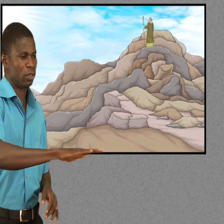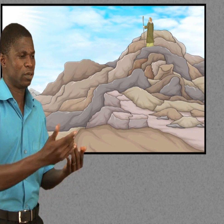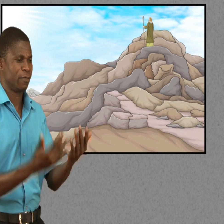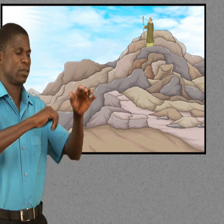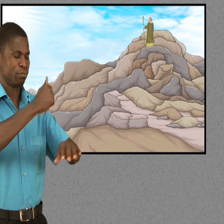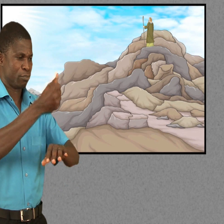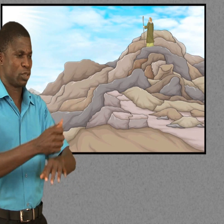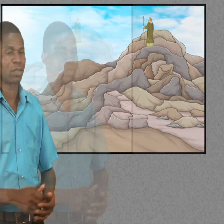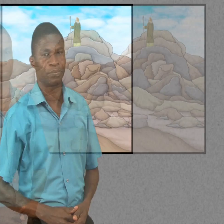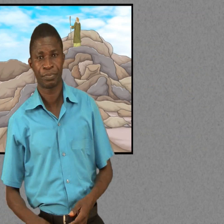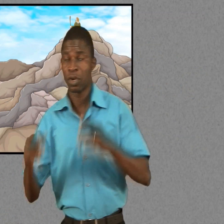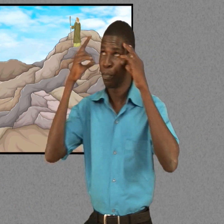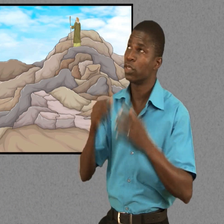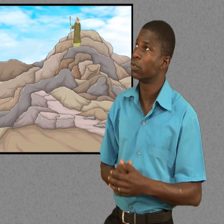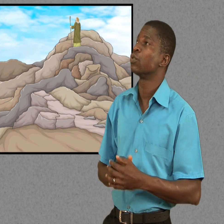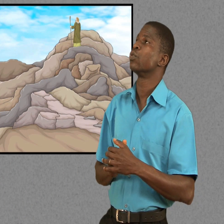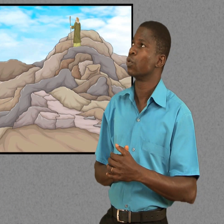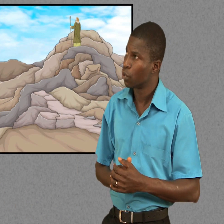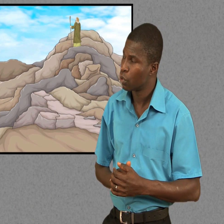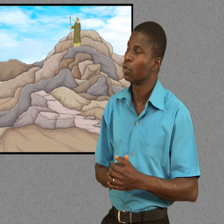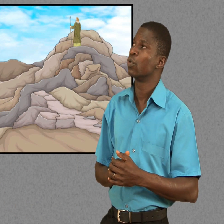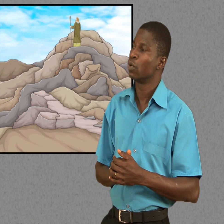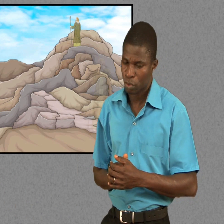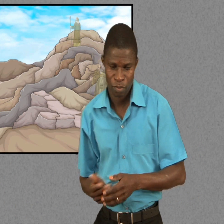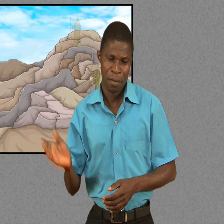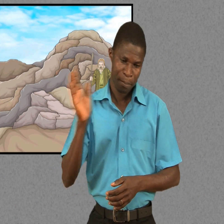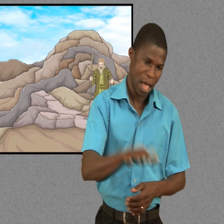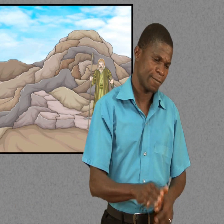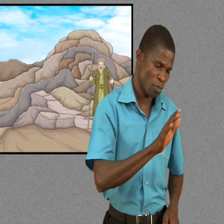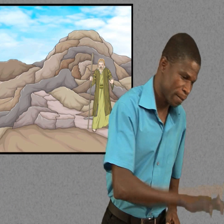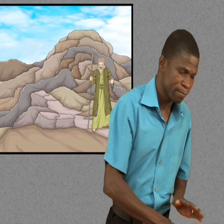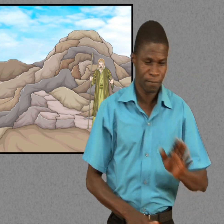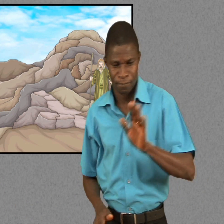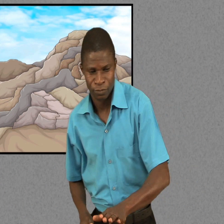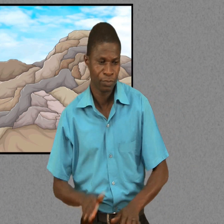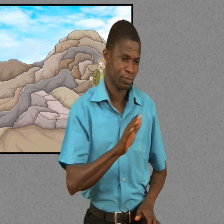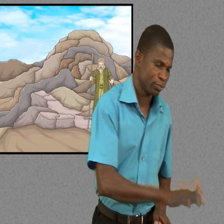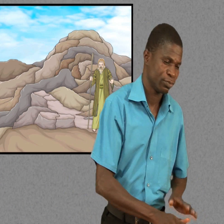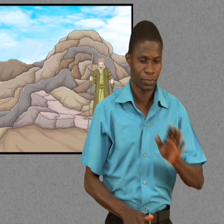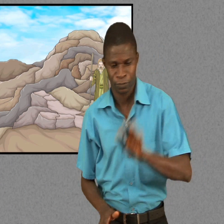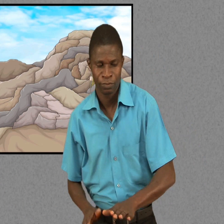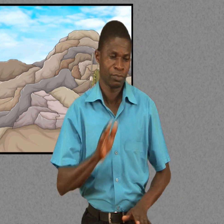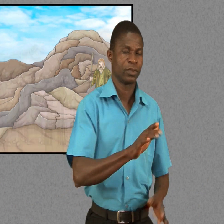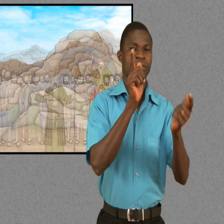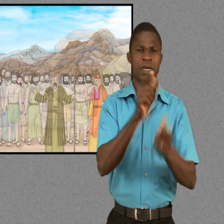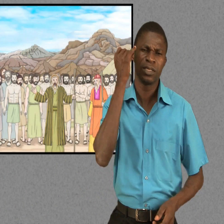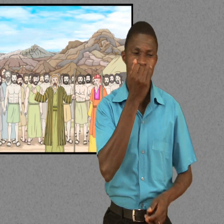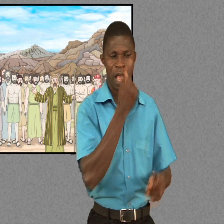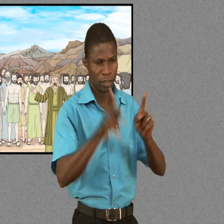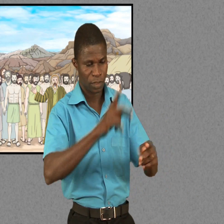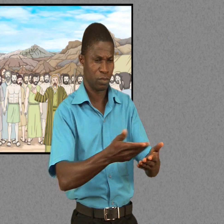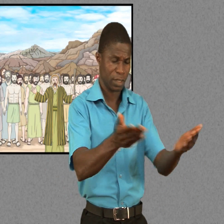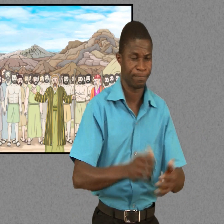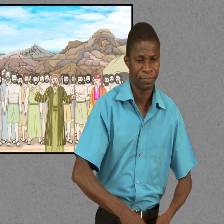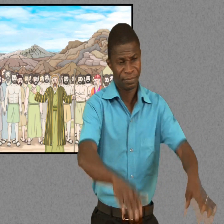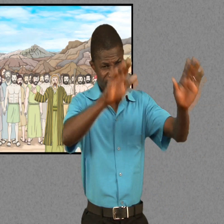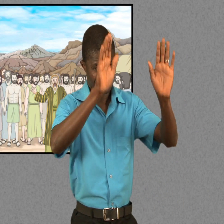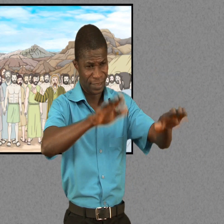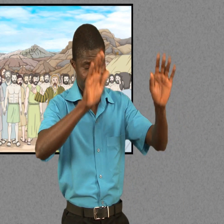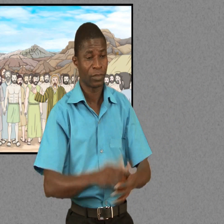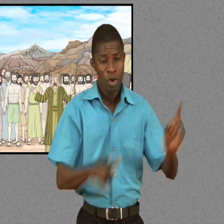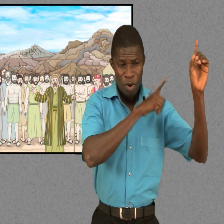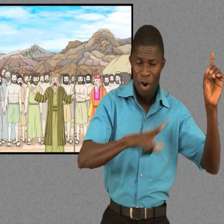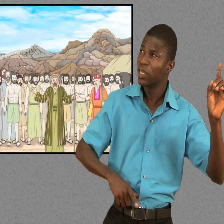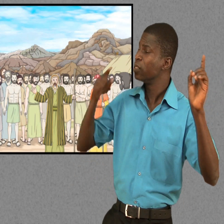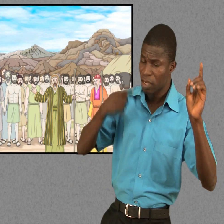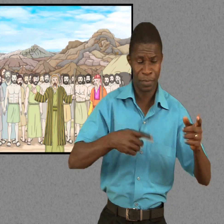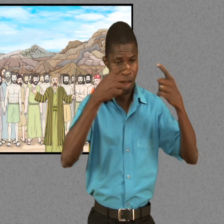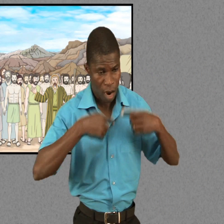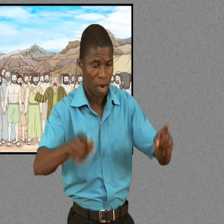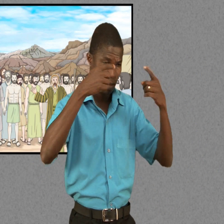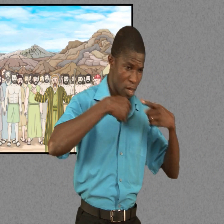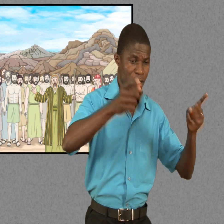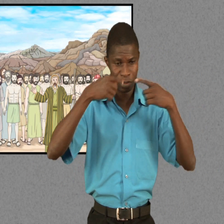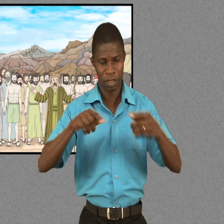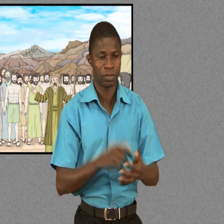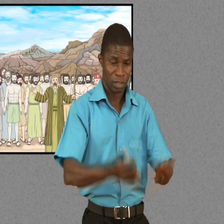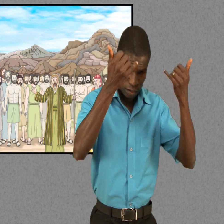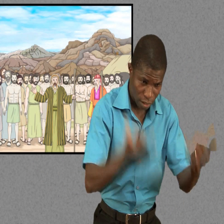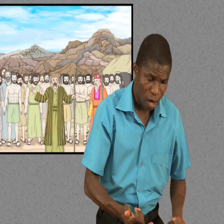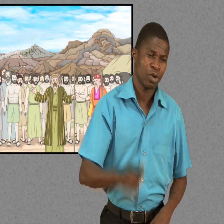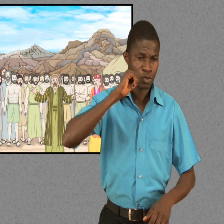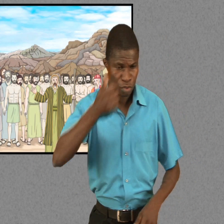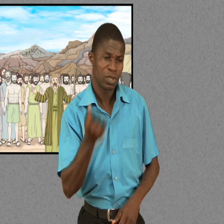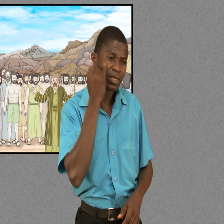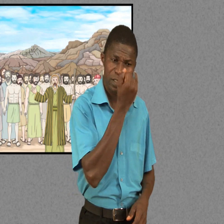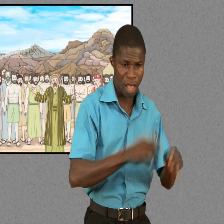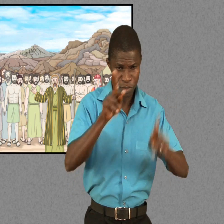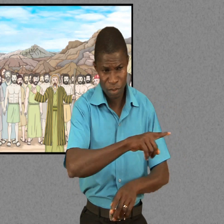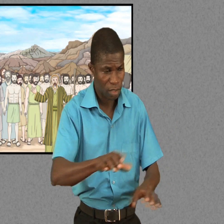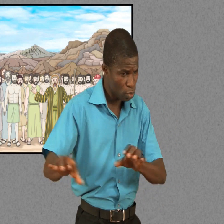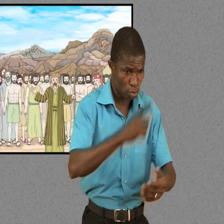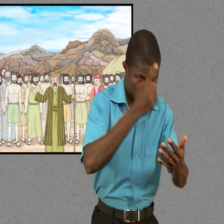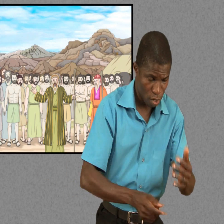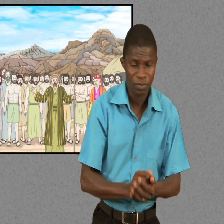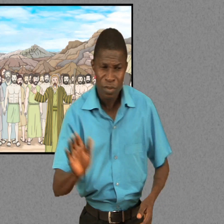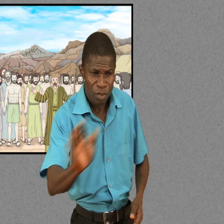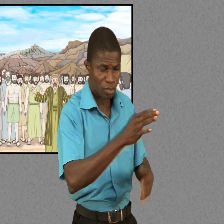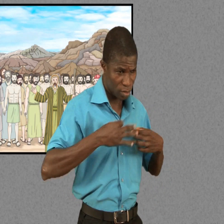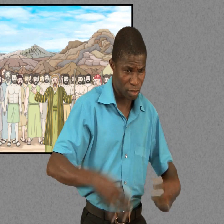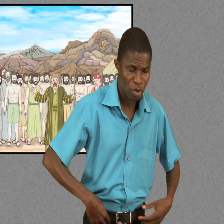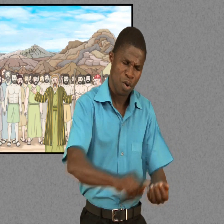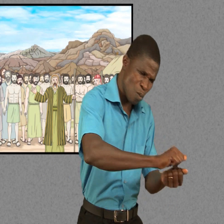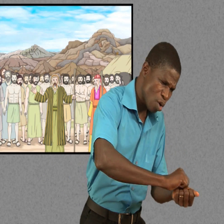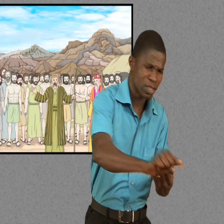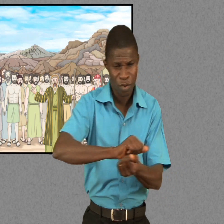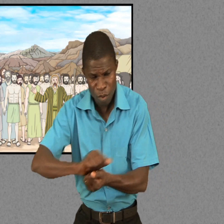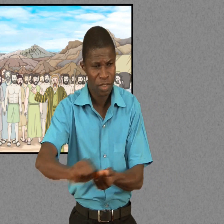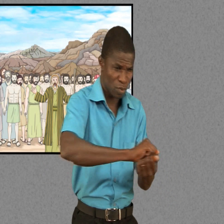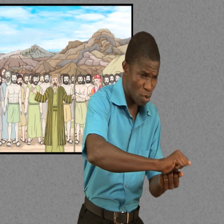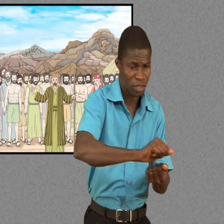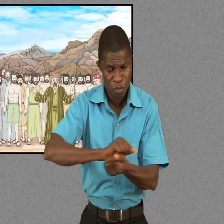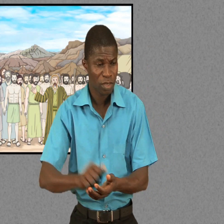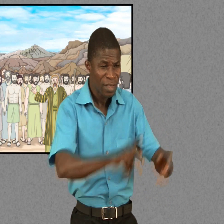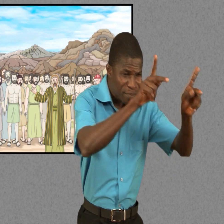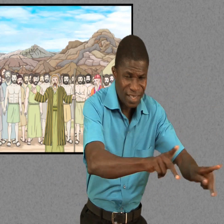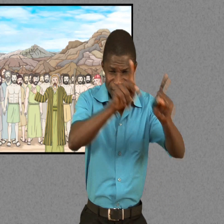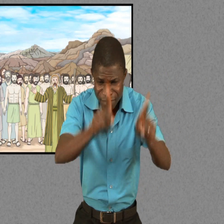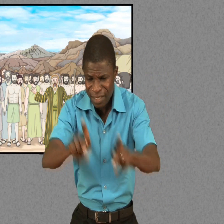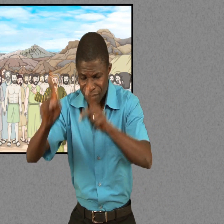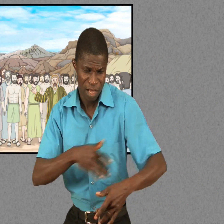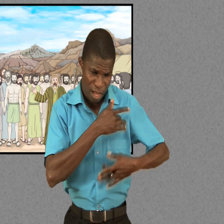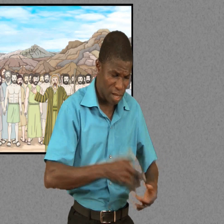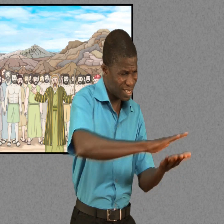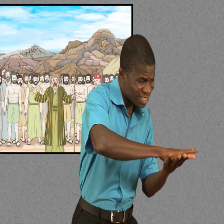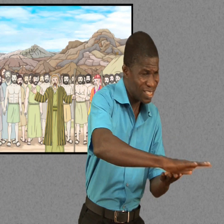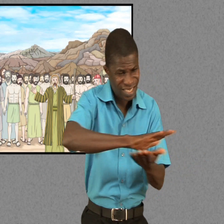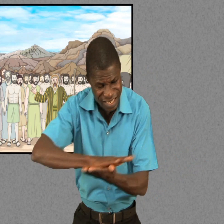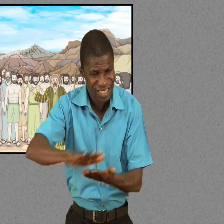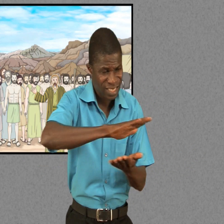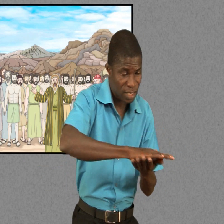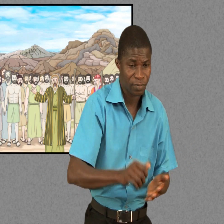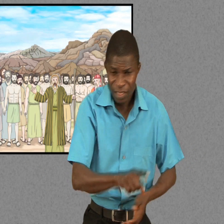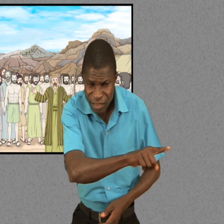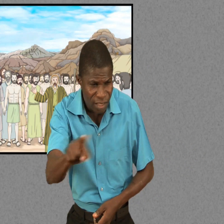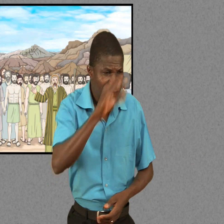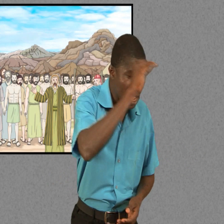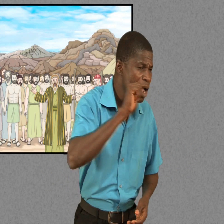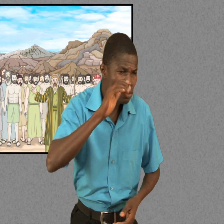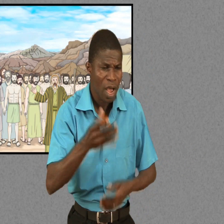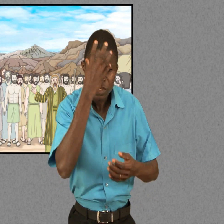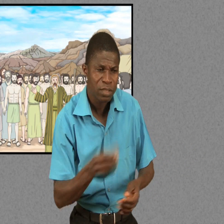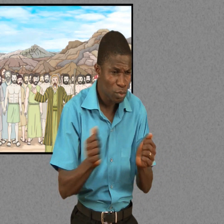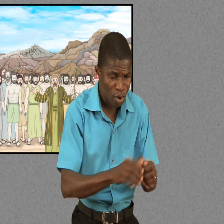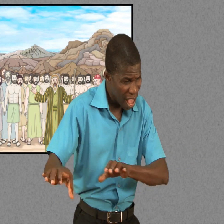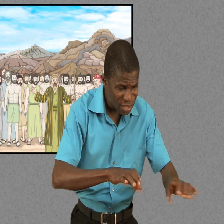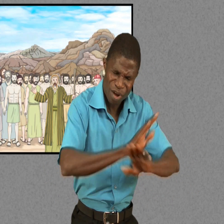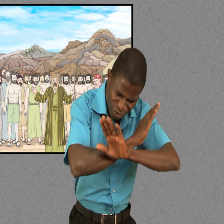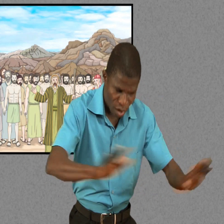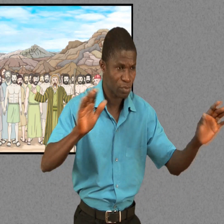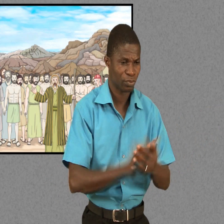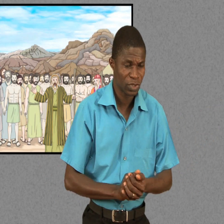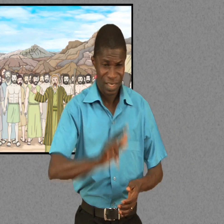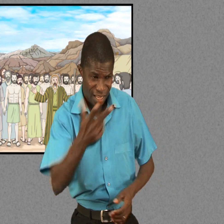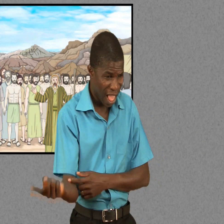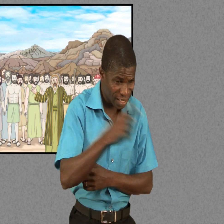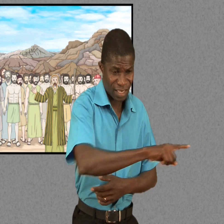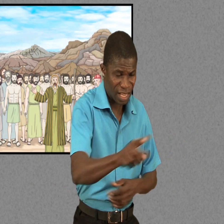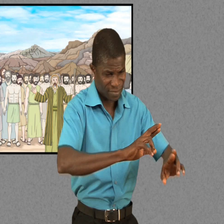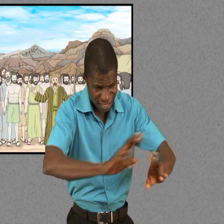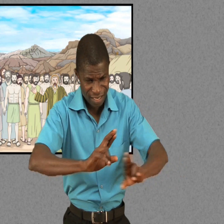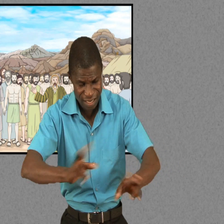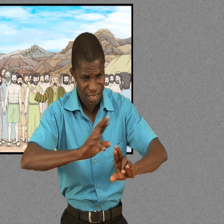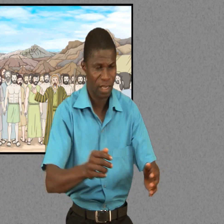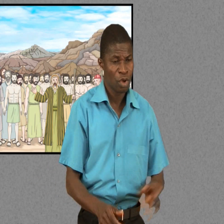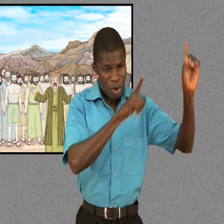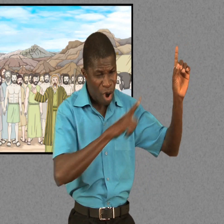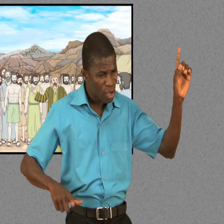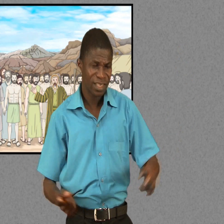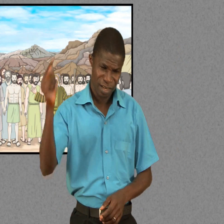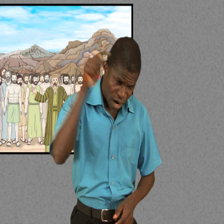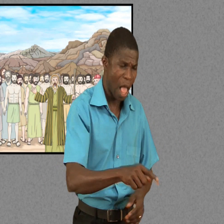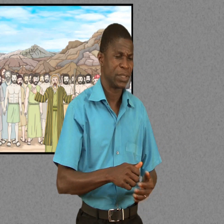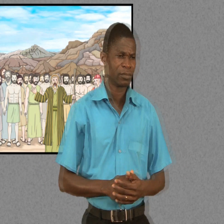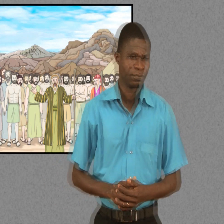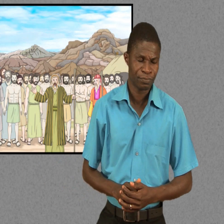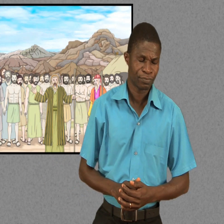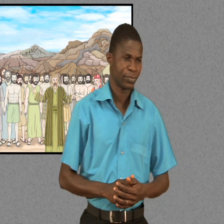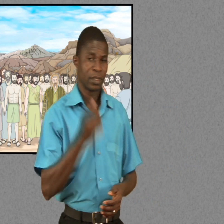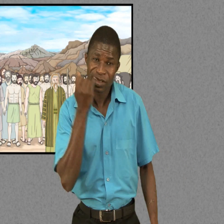No hand shall touch him, but he shall surely be stoned or shot with arrows—whether man or beast, he must not live.’ Only when the ram’s horn sounds a long blast may they approach the mountain.”